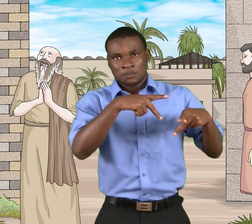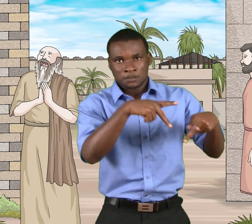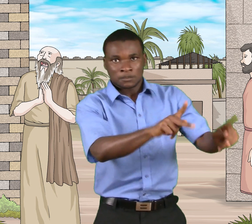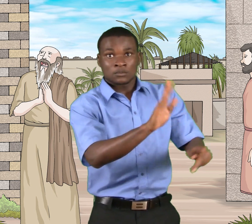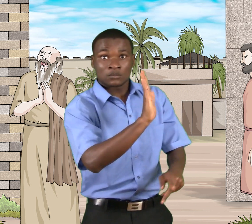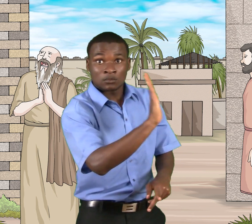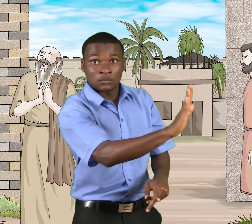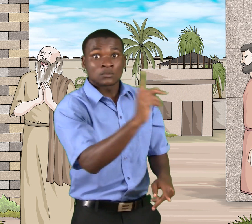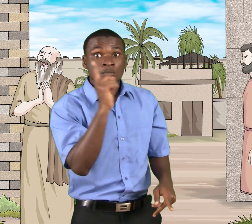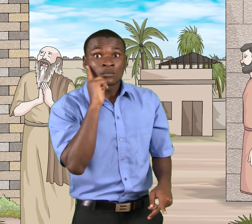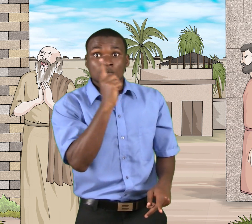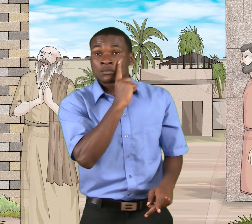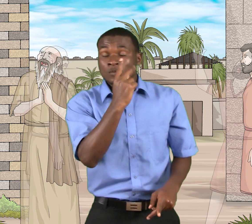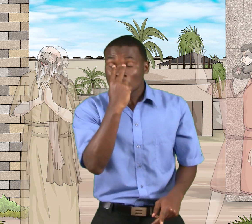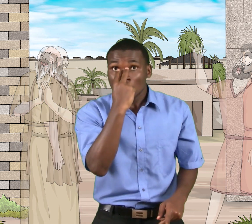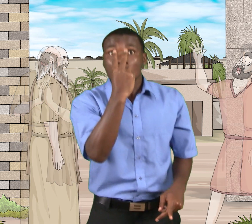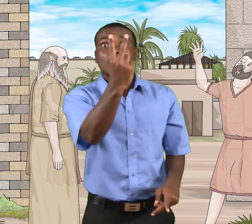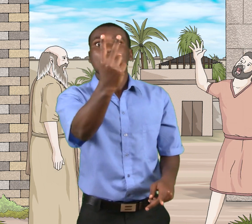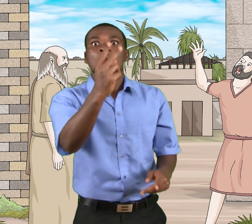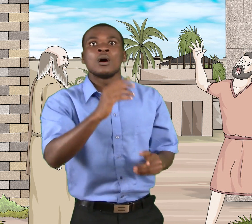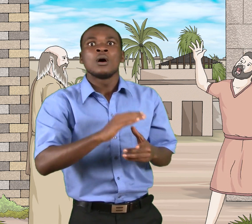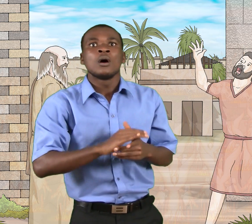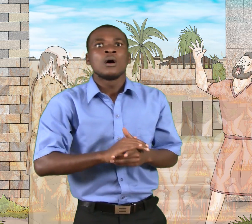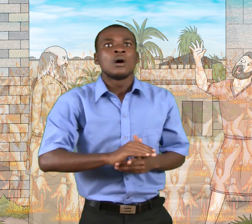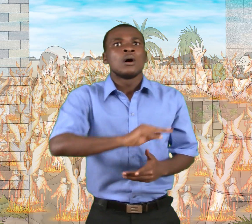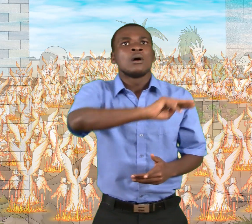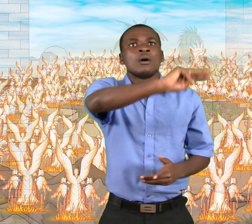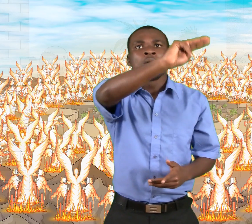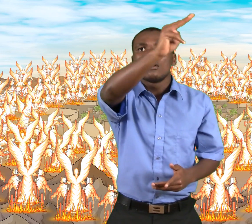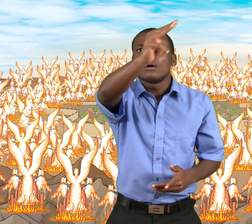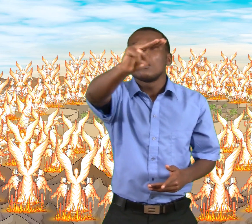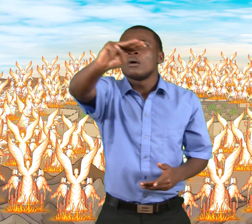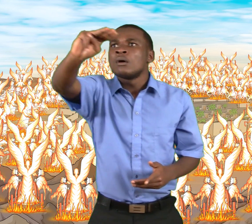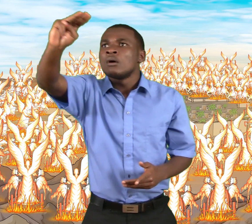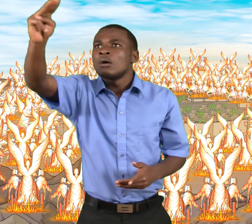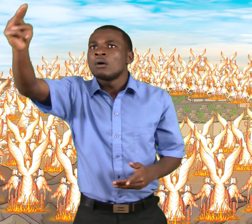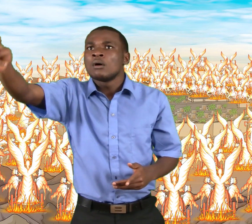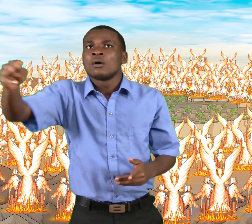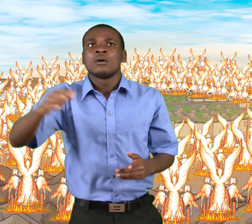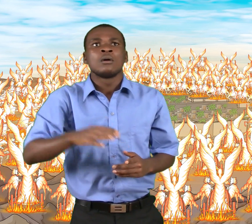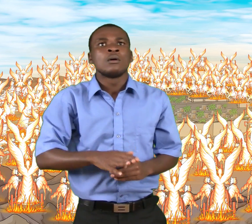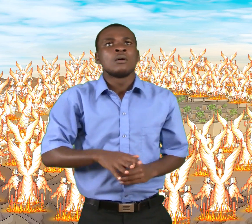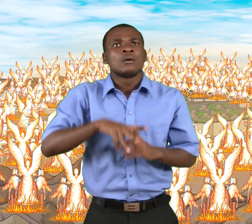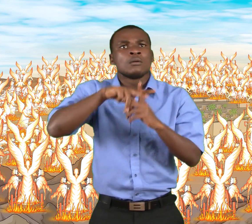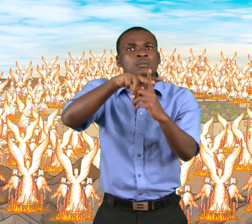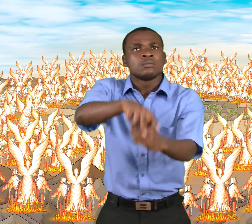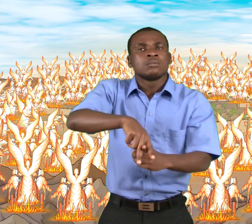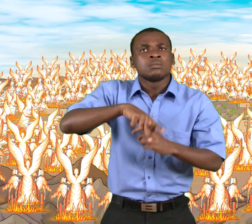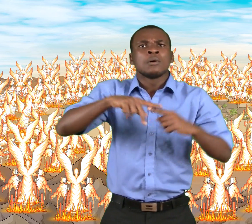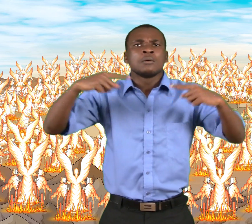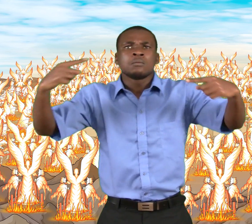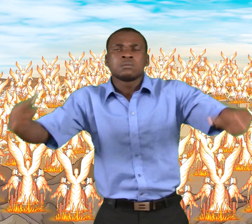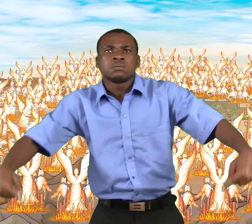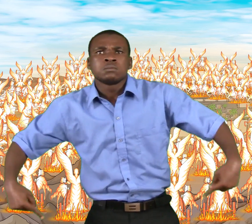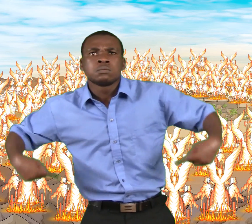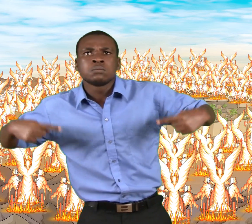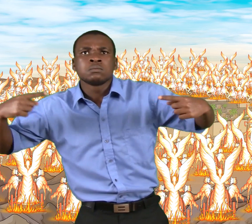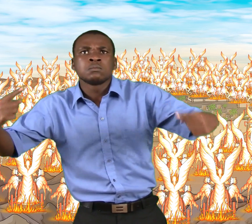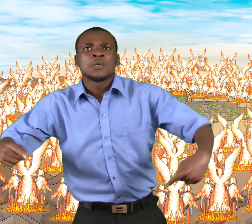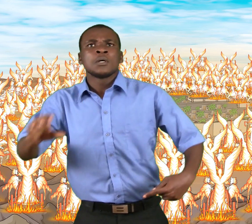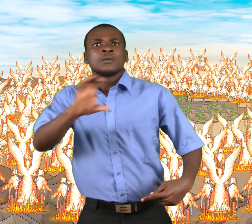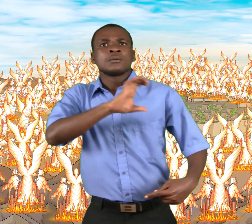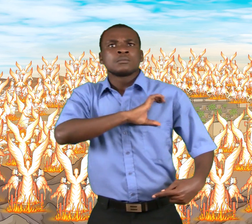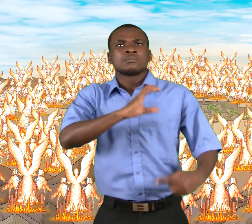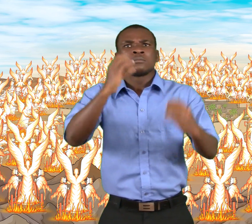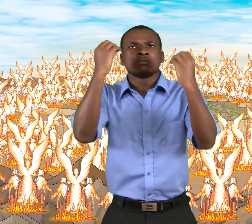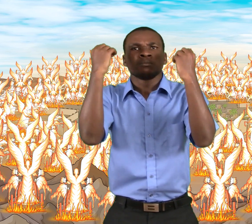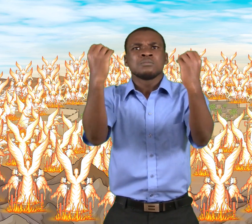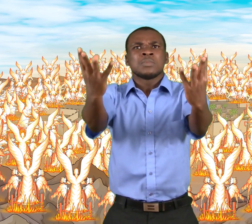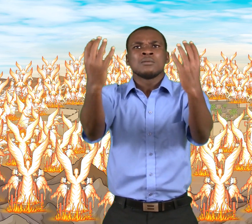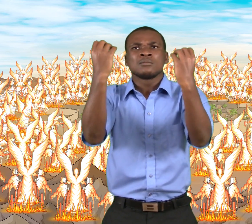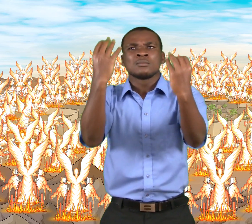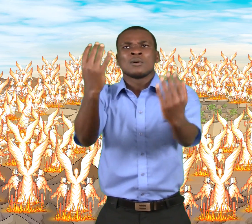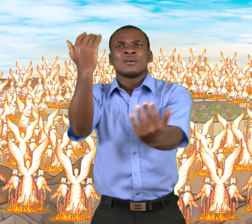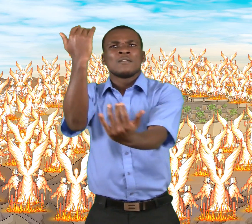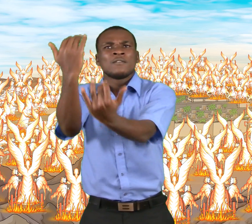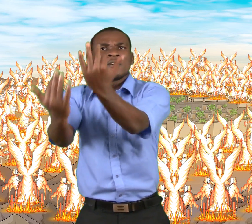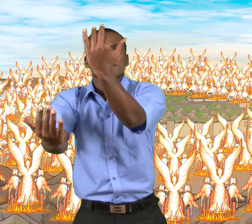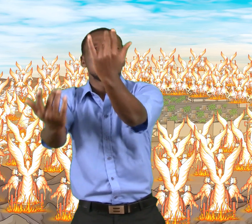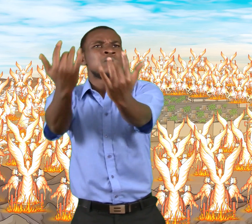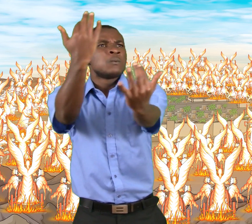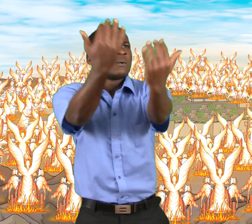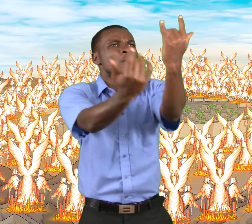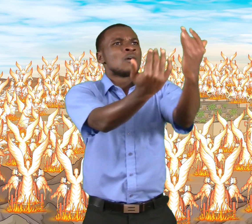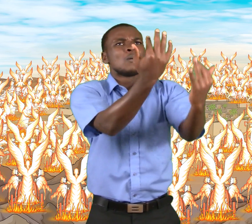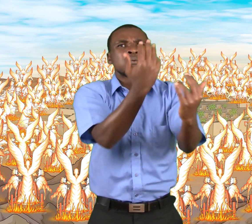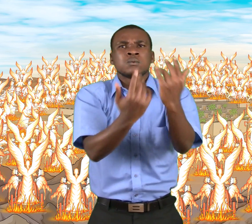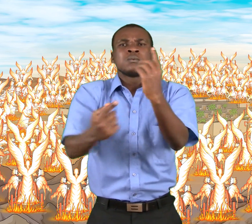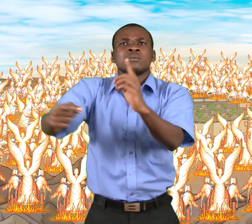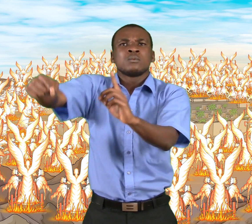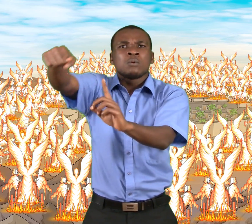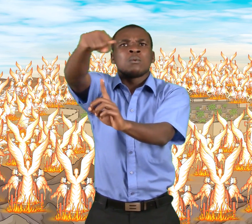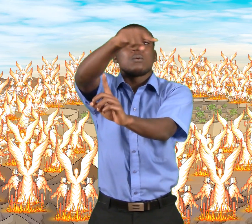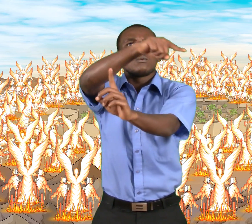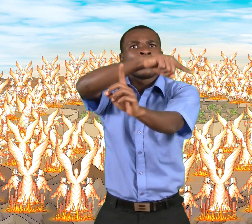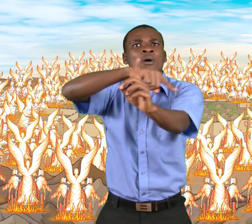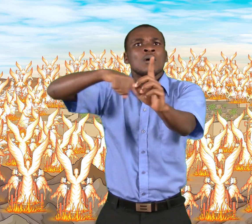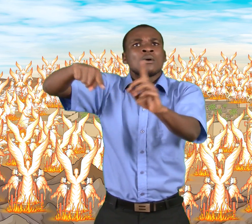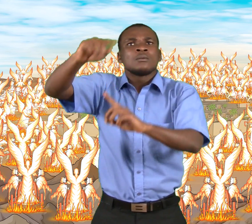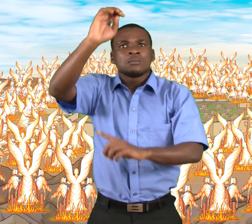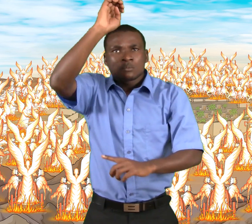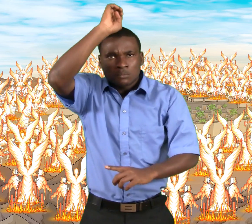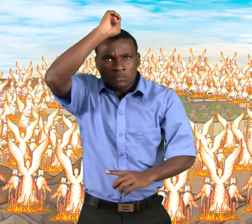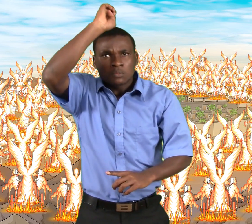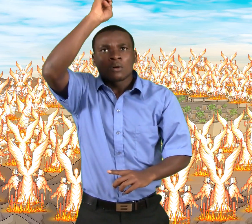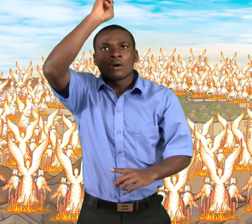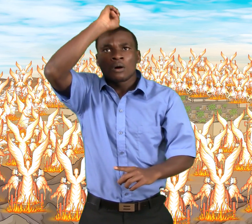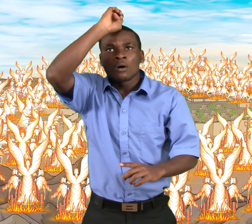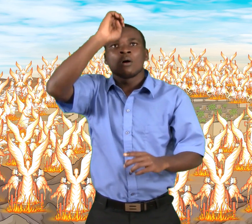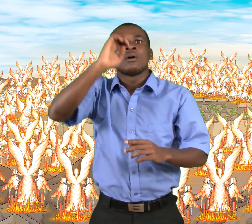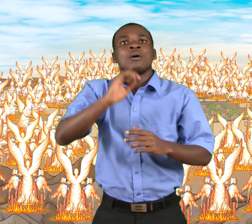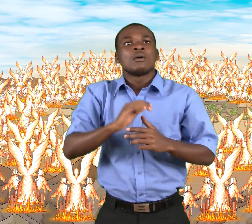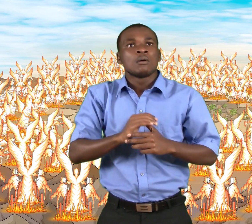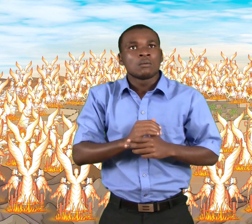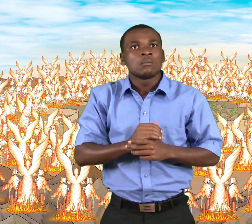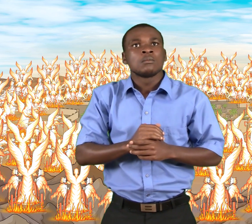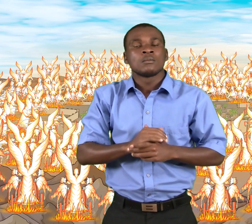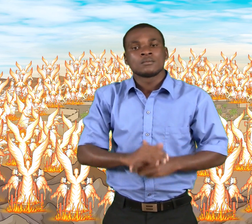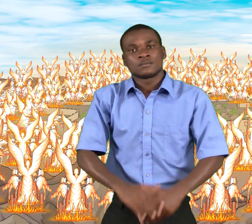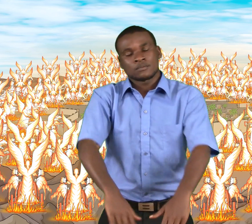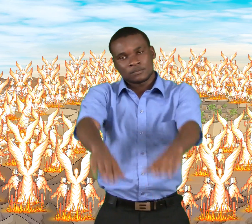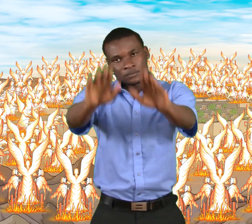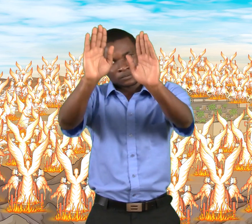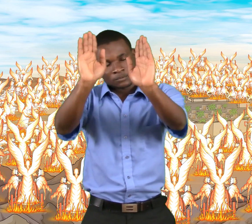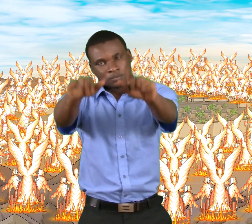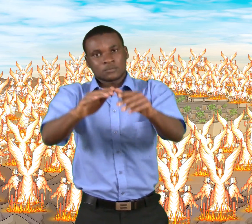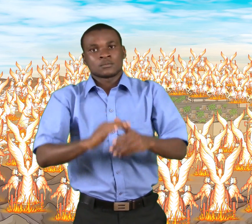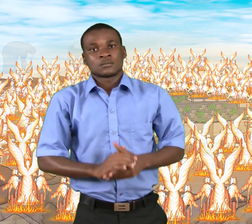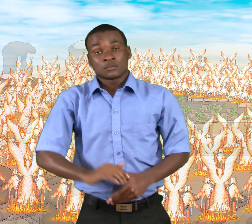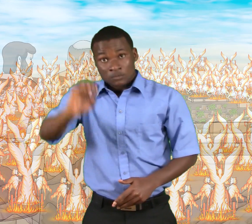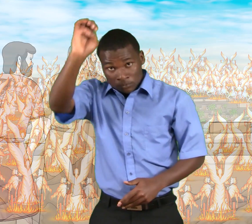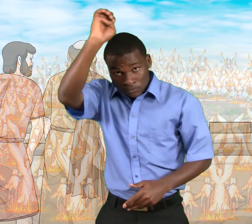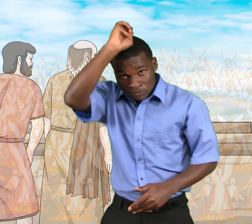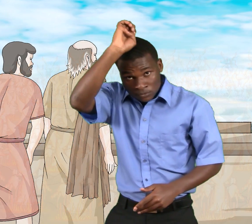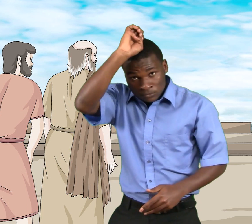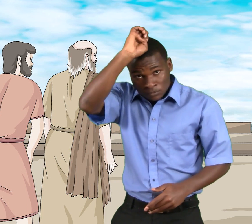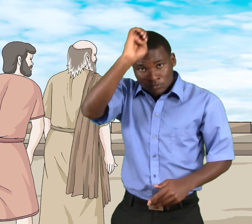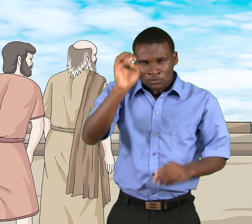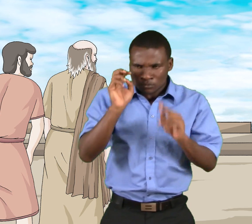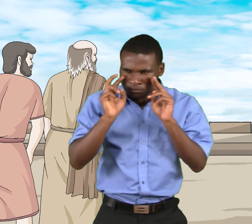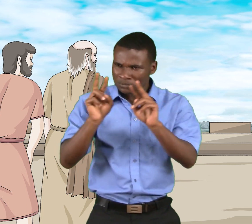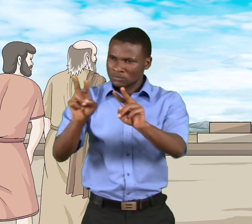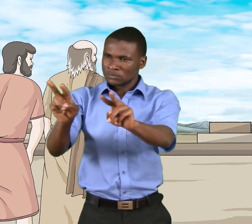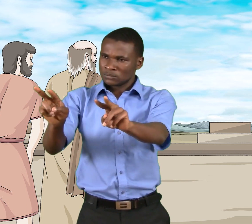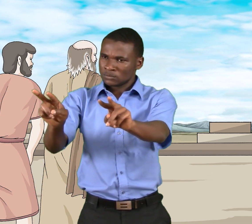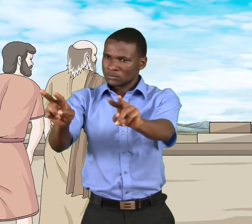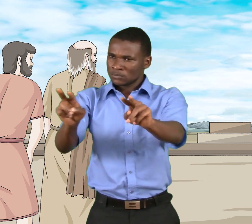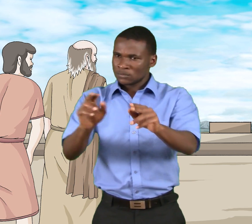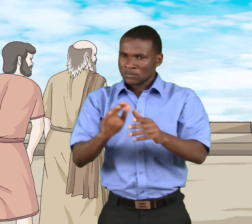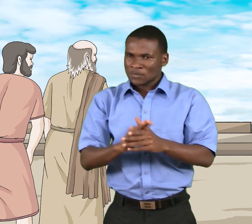And the LORD opened the eyes of the young man, and he saw that the hills were full of horses and chariots of fire all around Elisha.